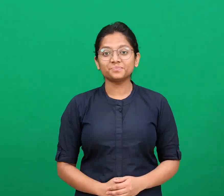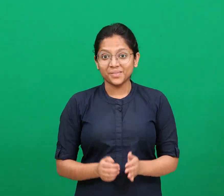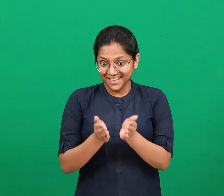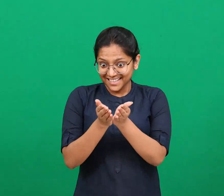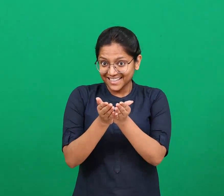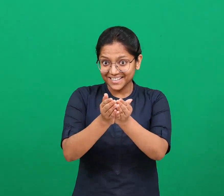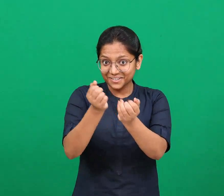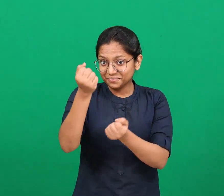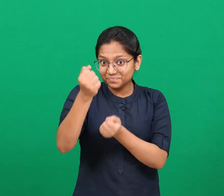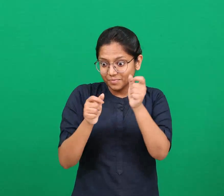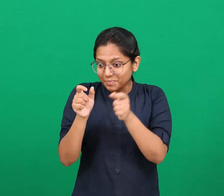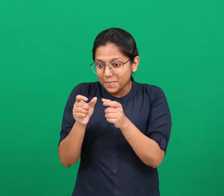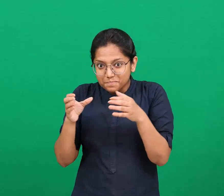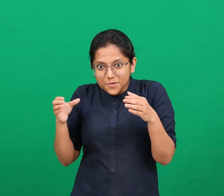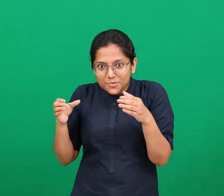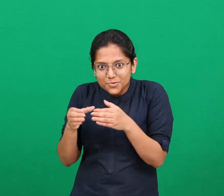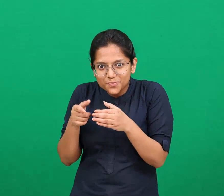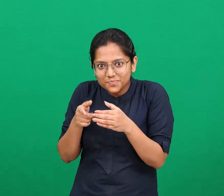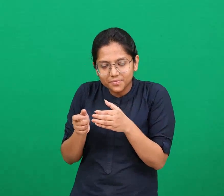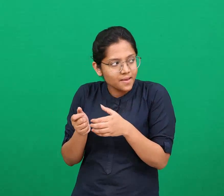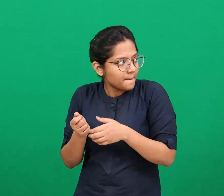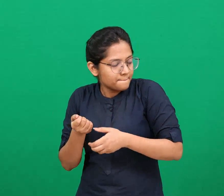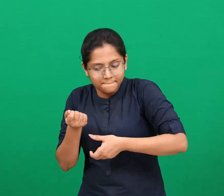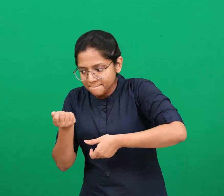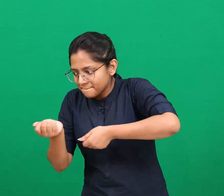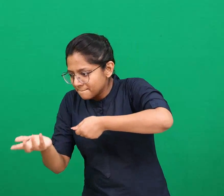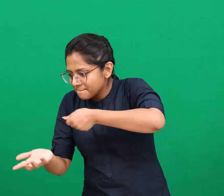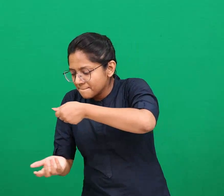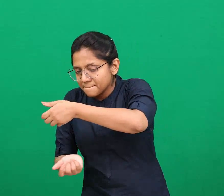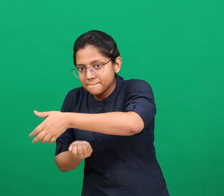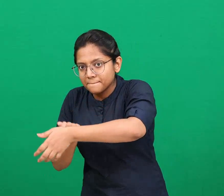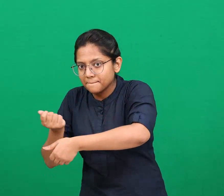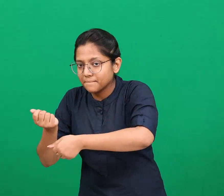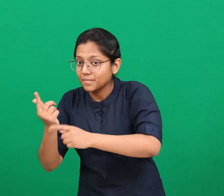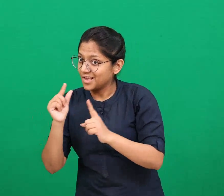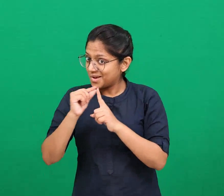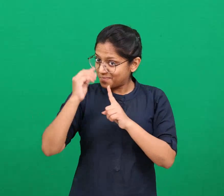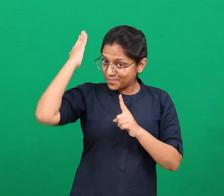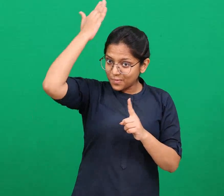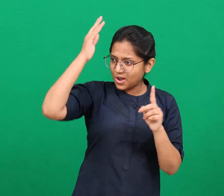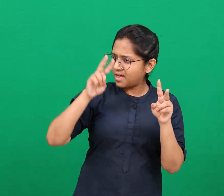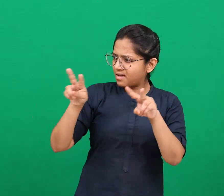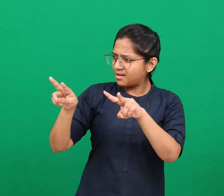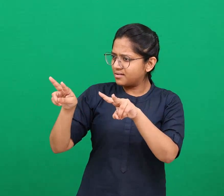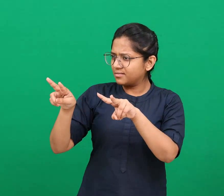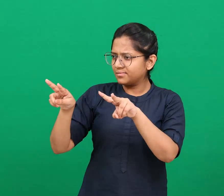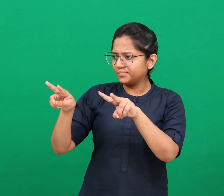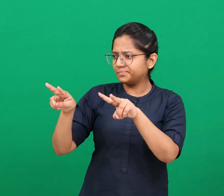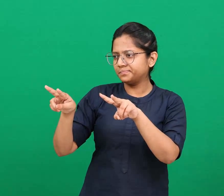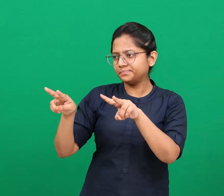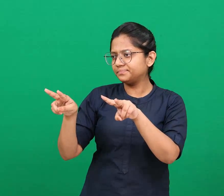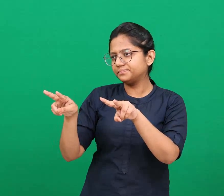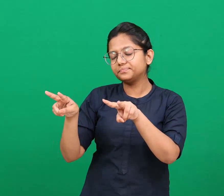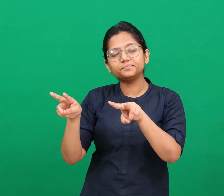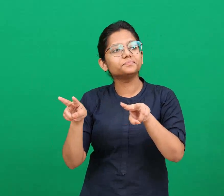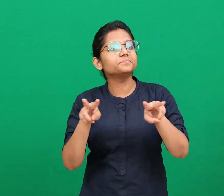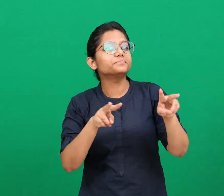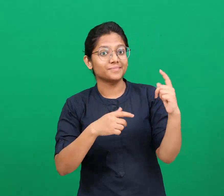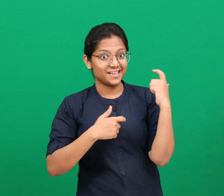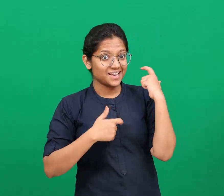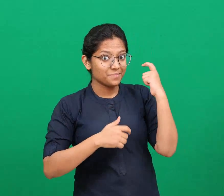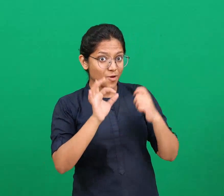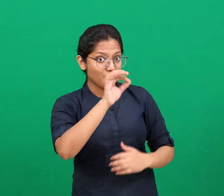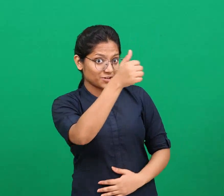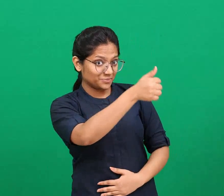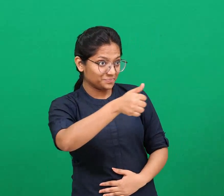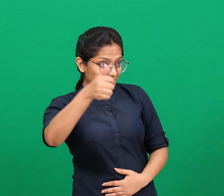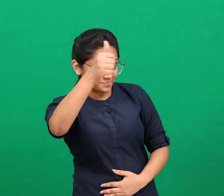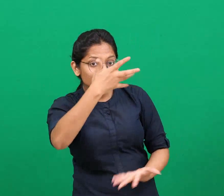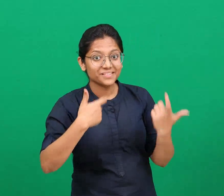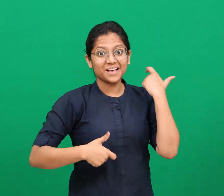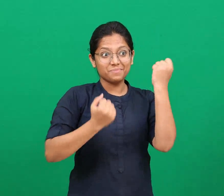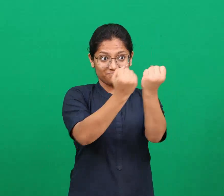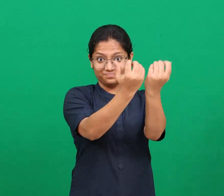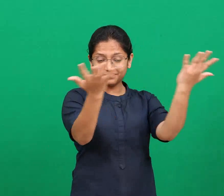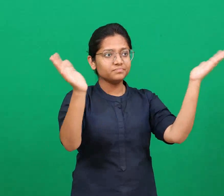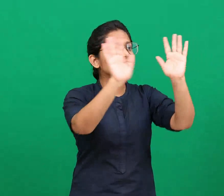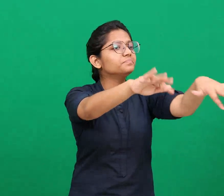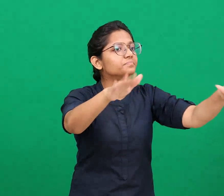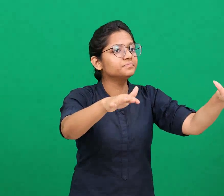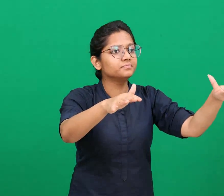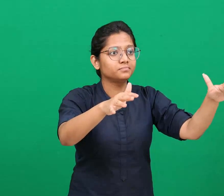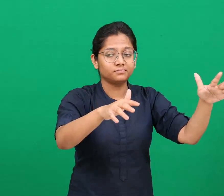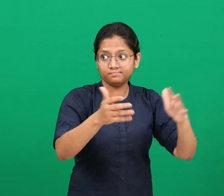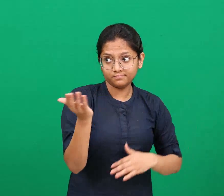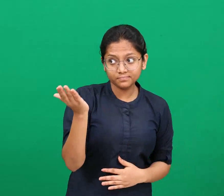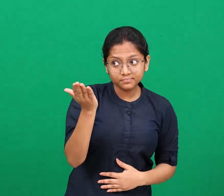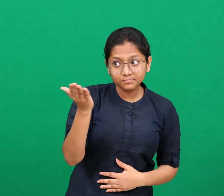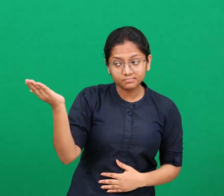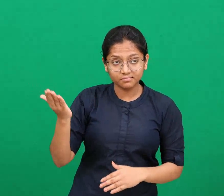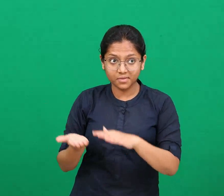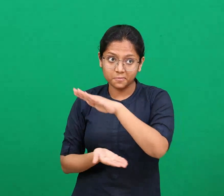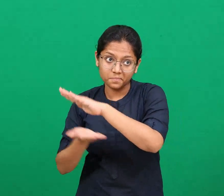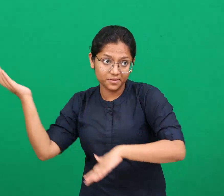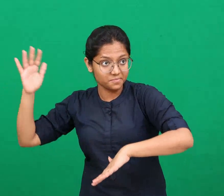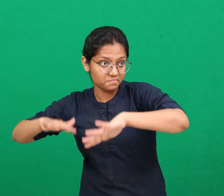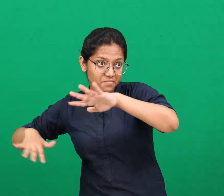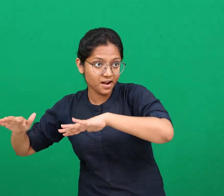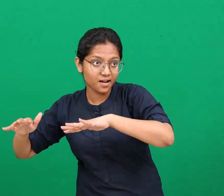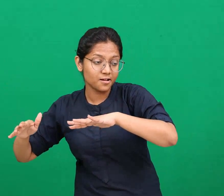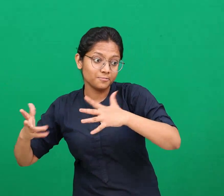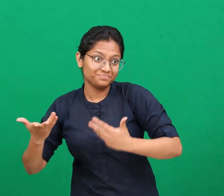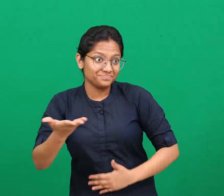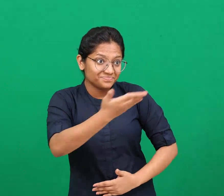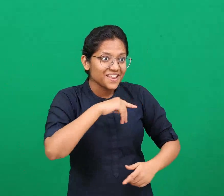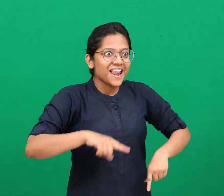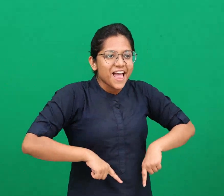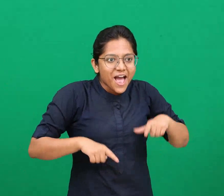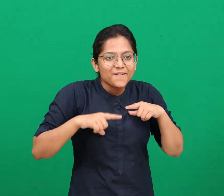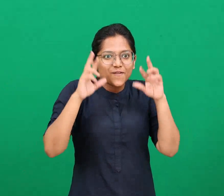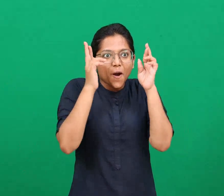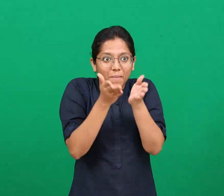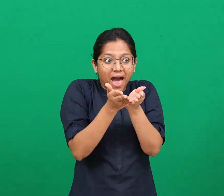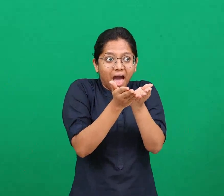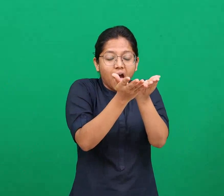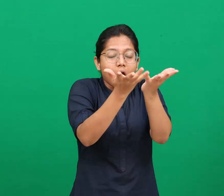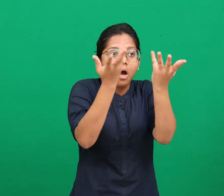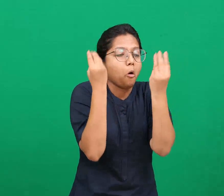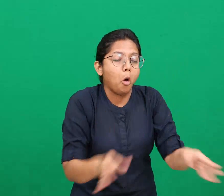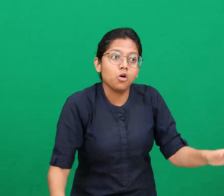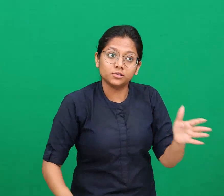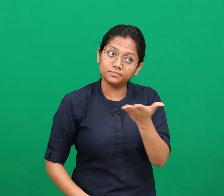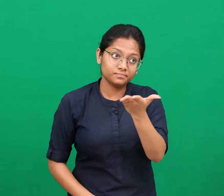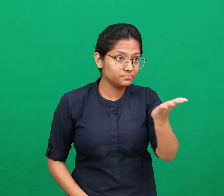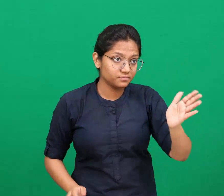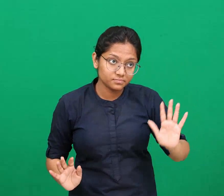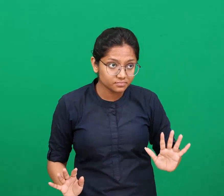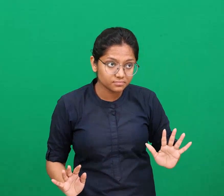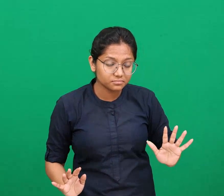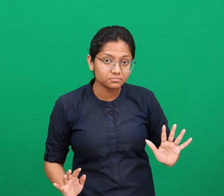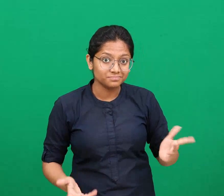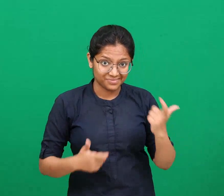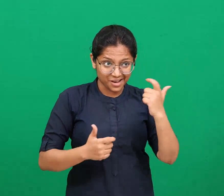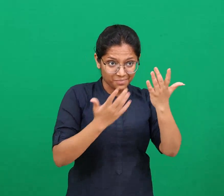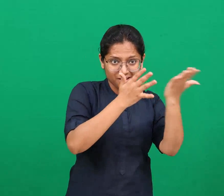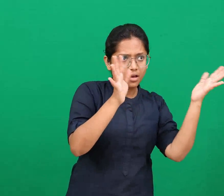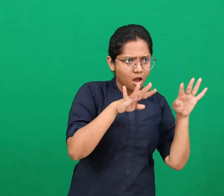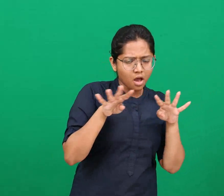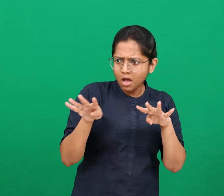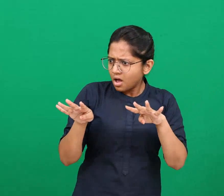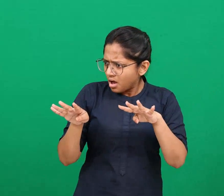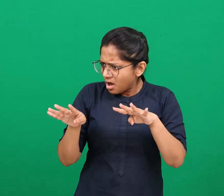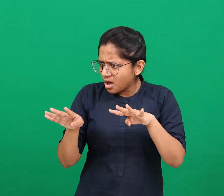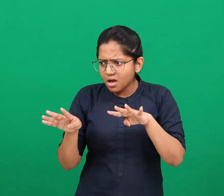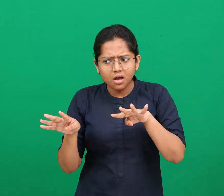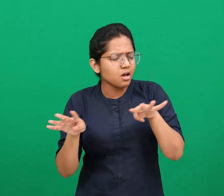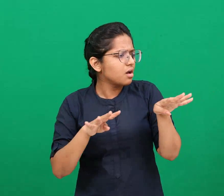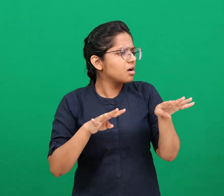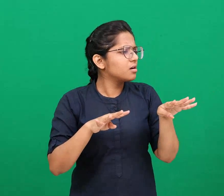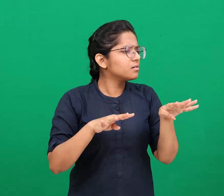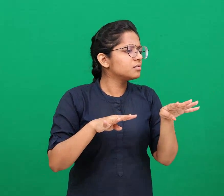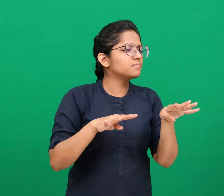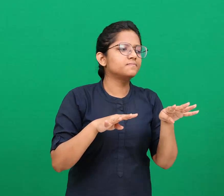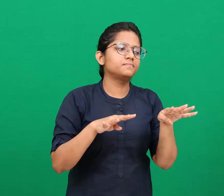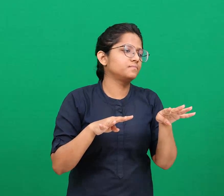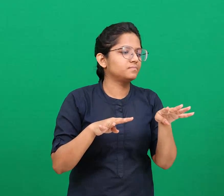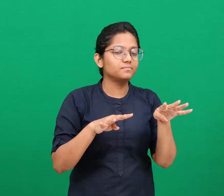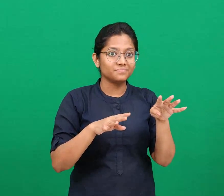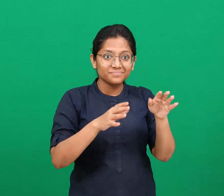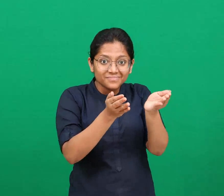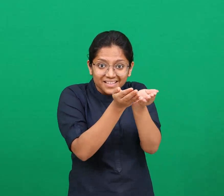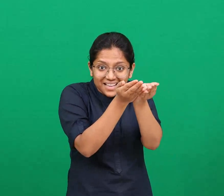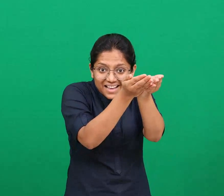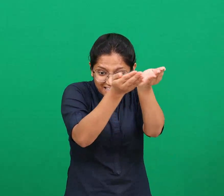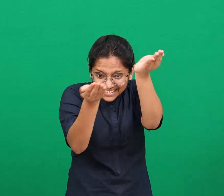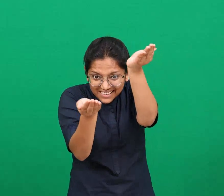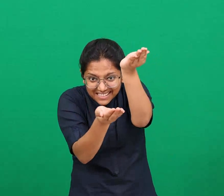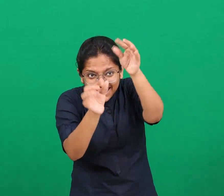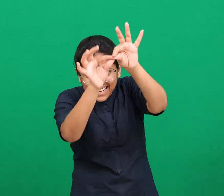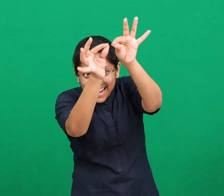But Paul said to the centurion and the soldiers, "Unless these men remain with the ship, you cannot be saved."